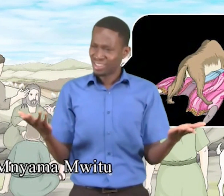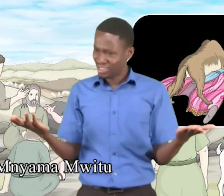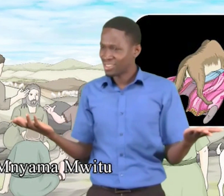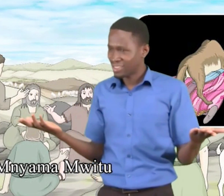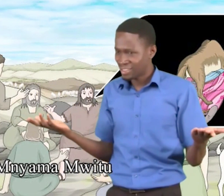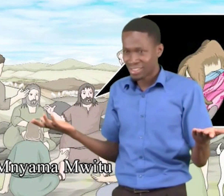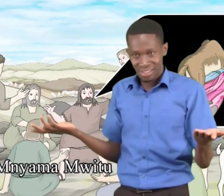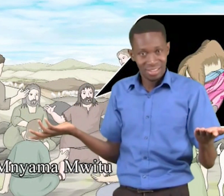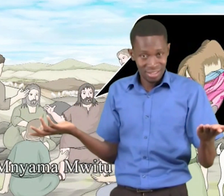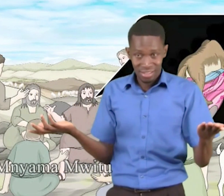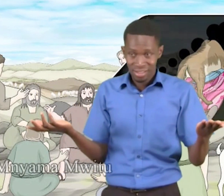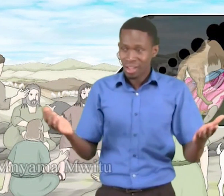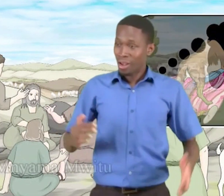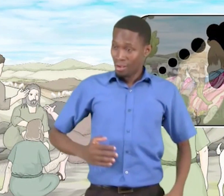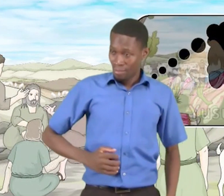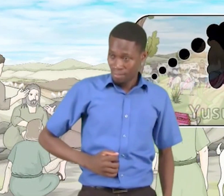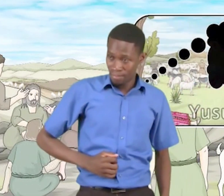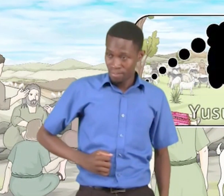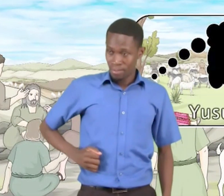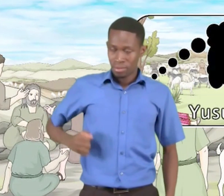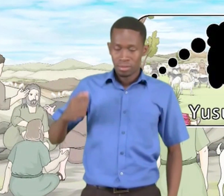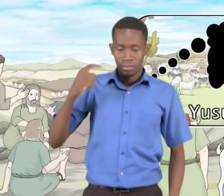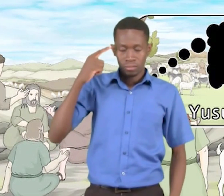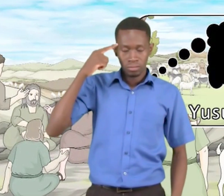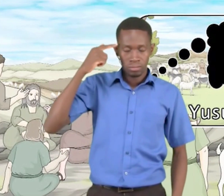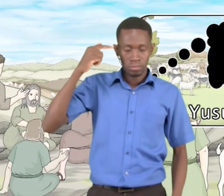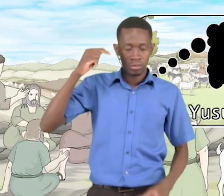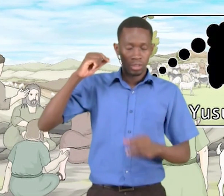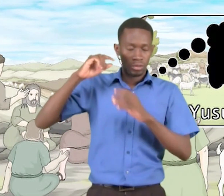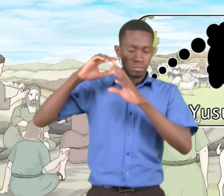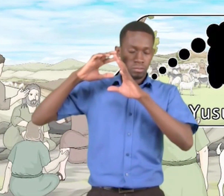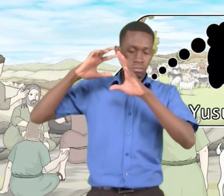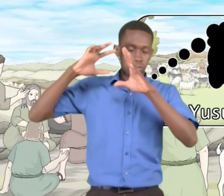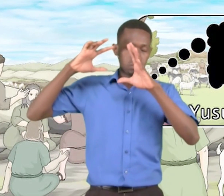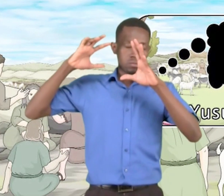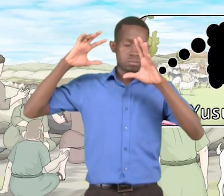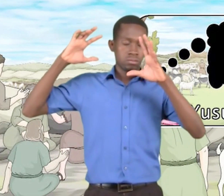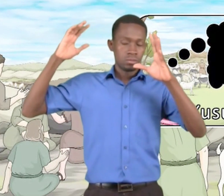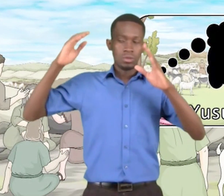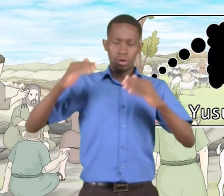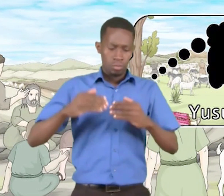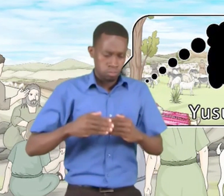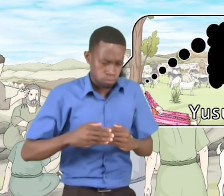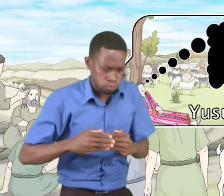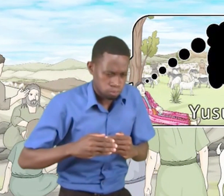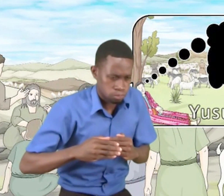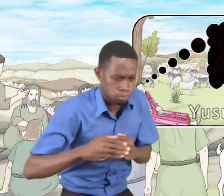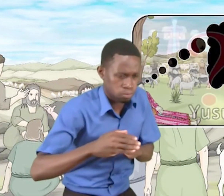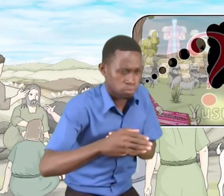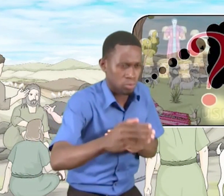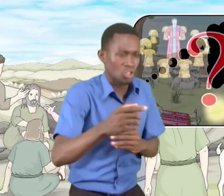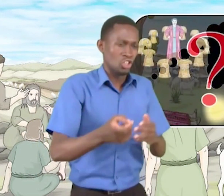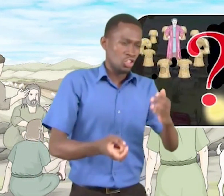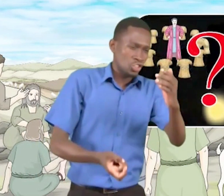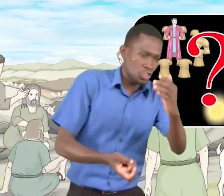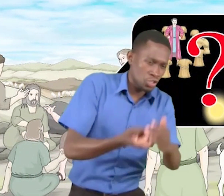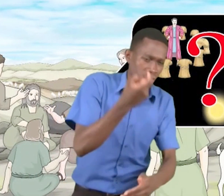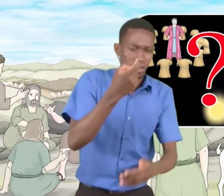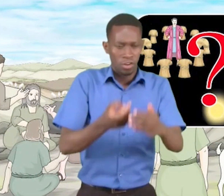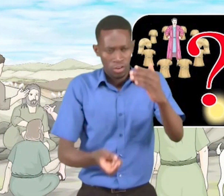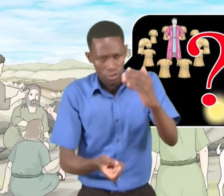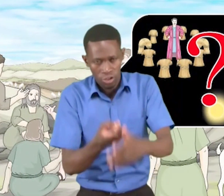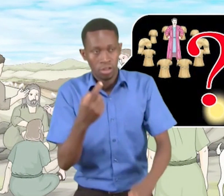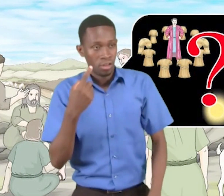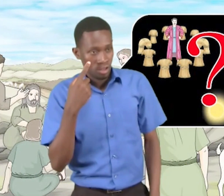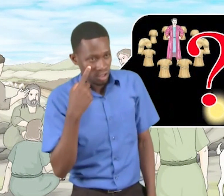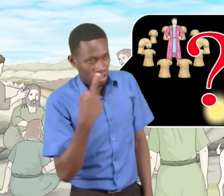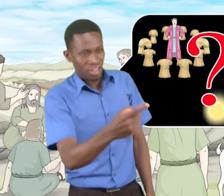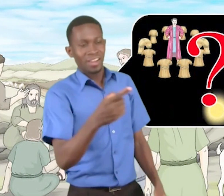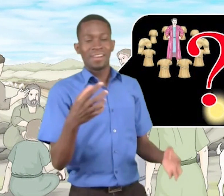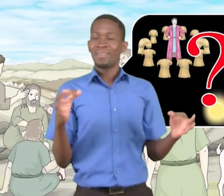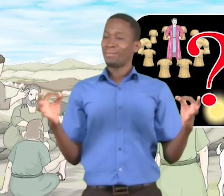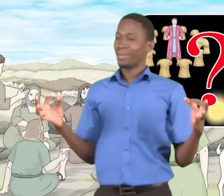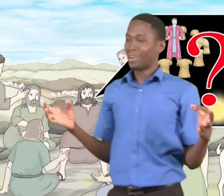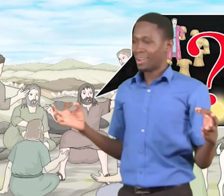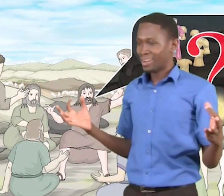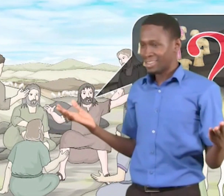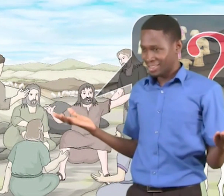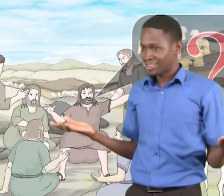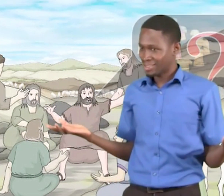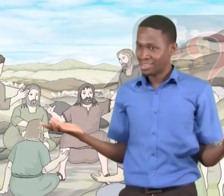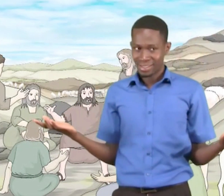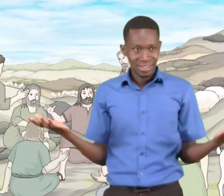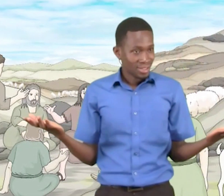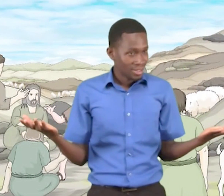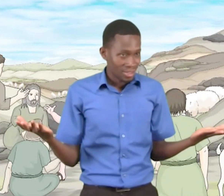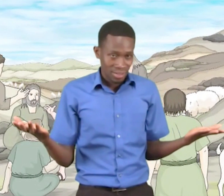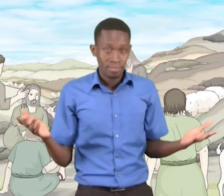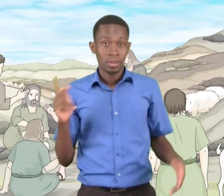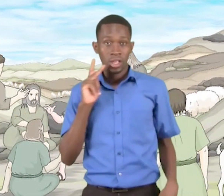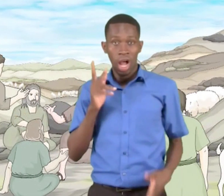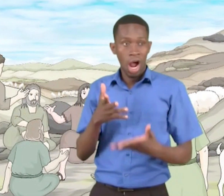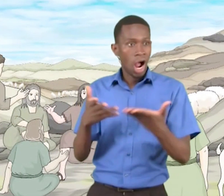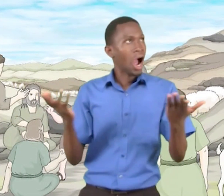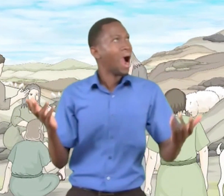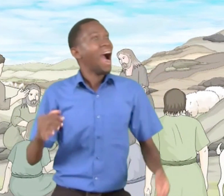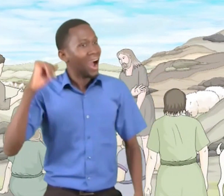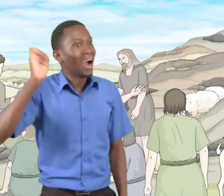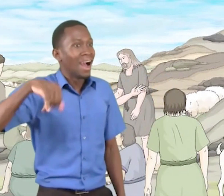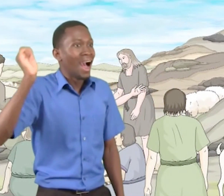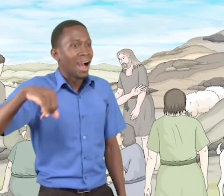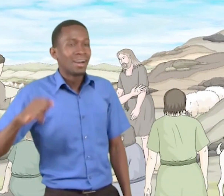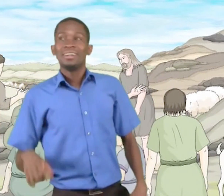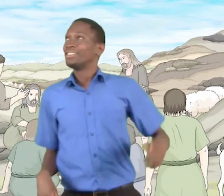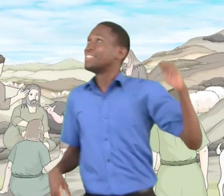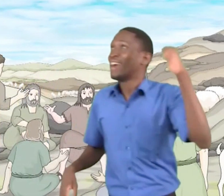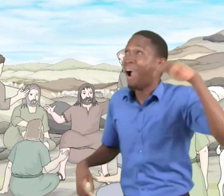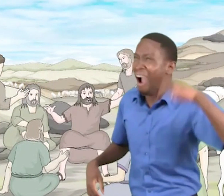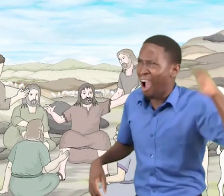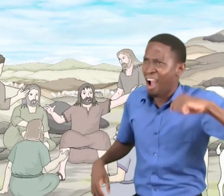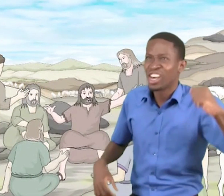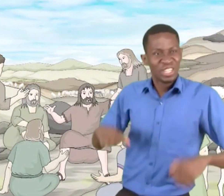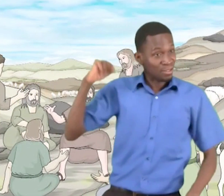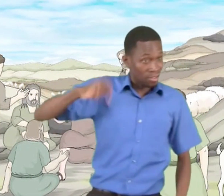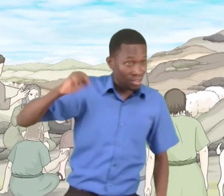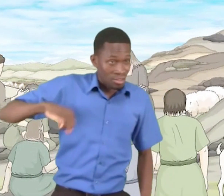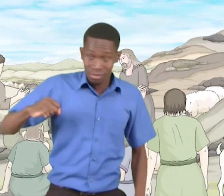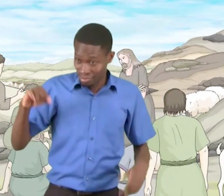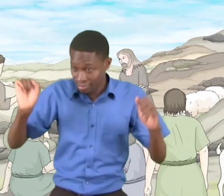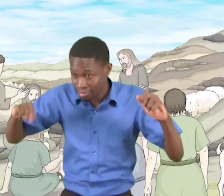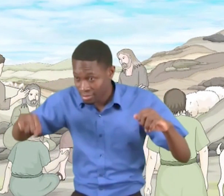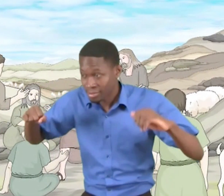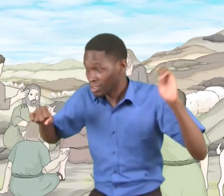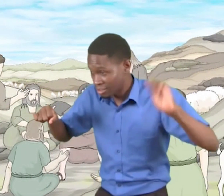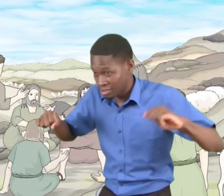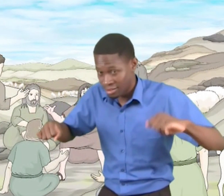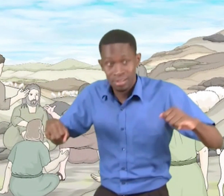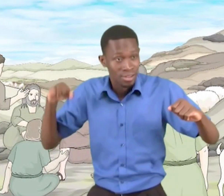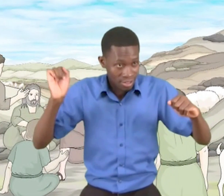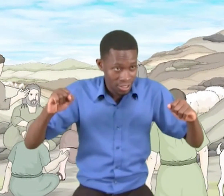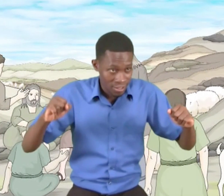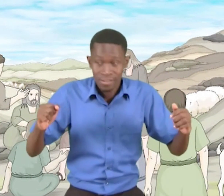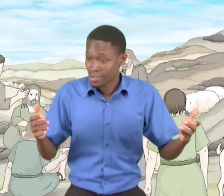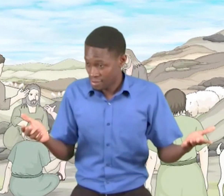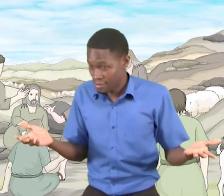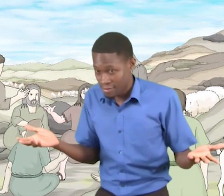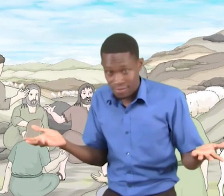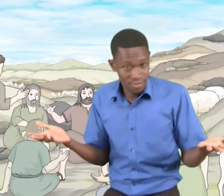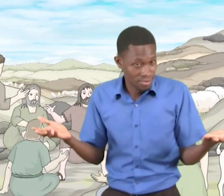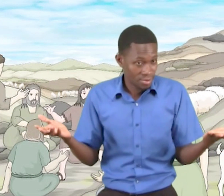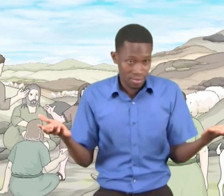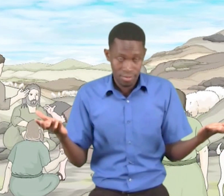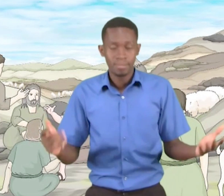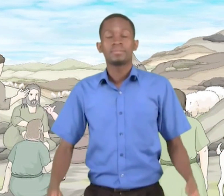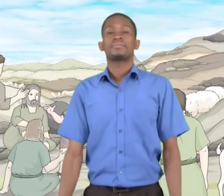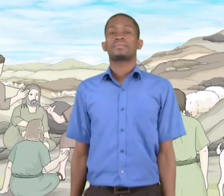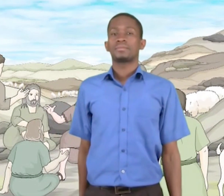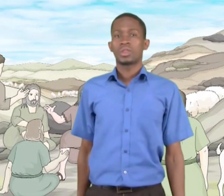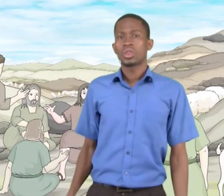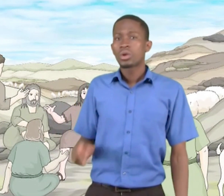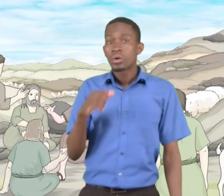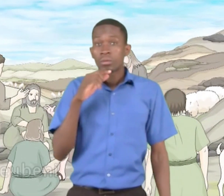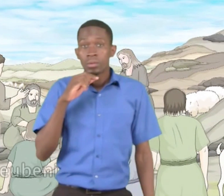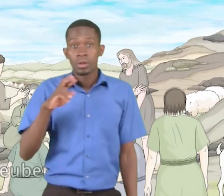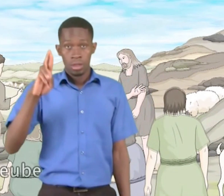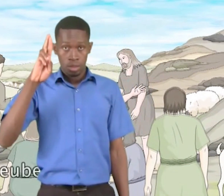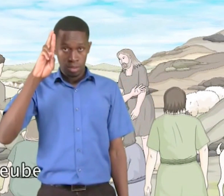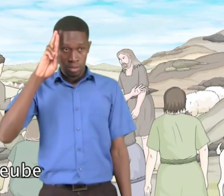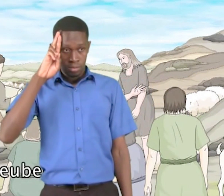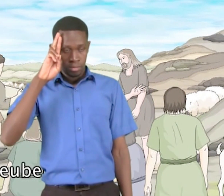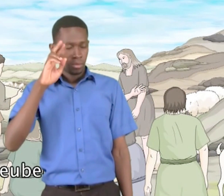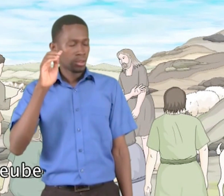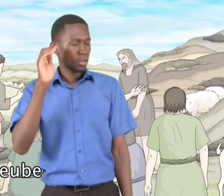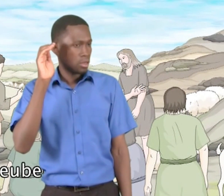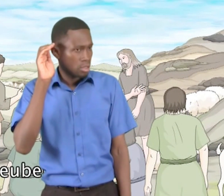Then we shall see what becomes of his dreams!”